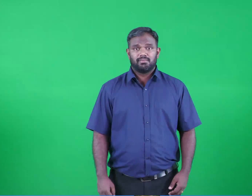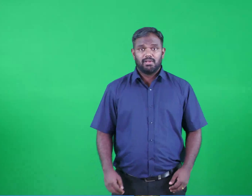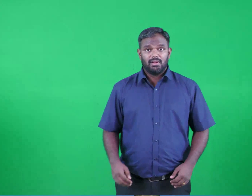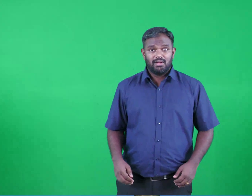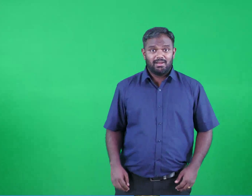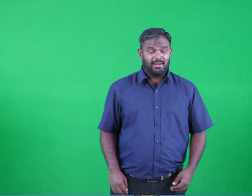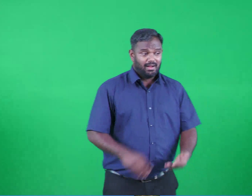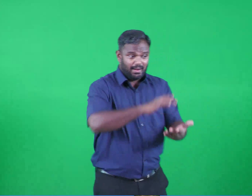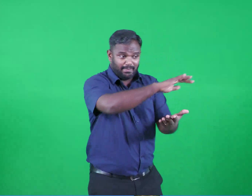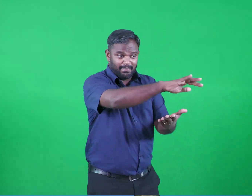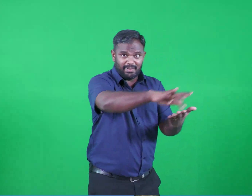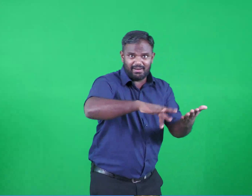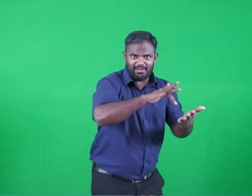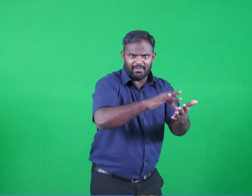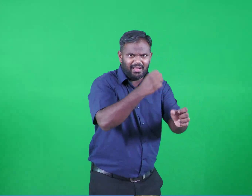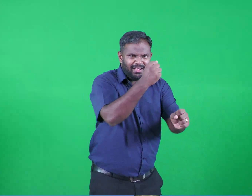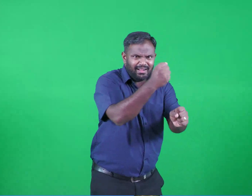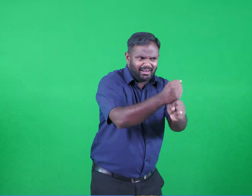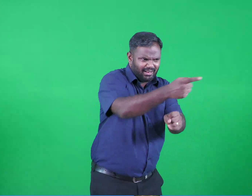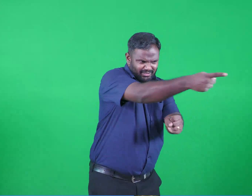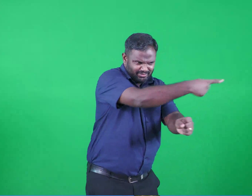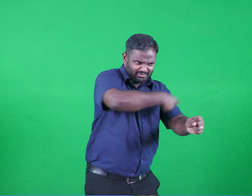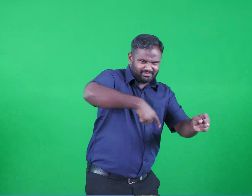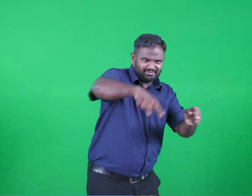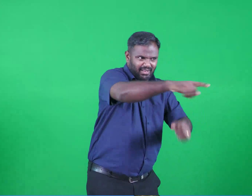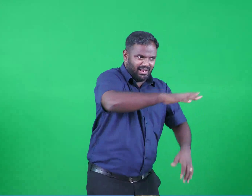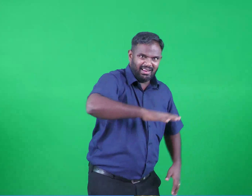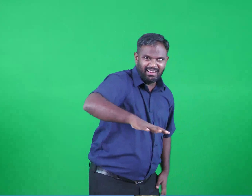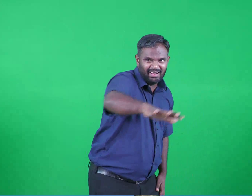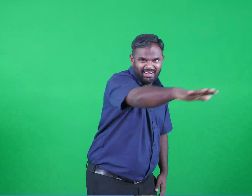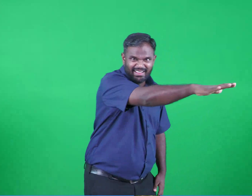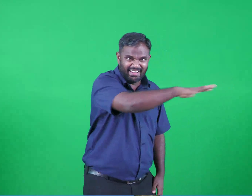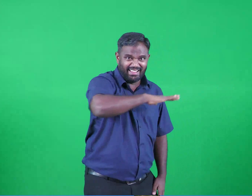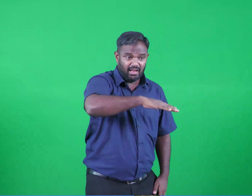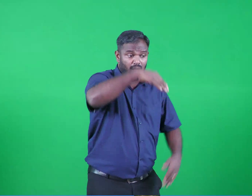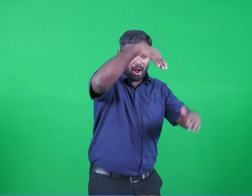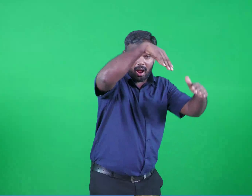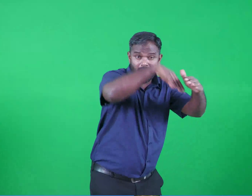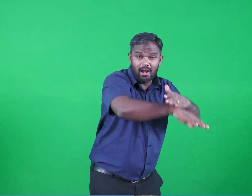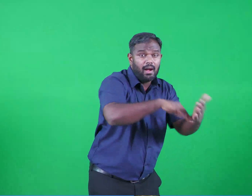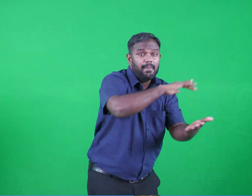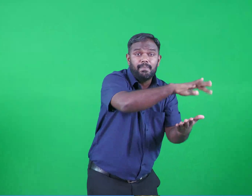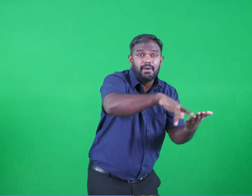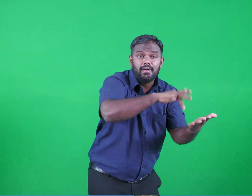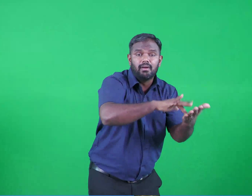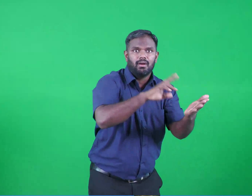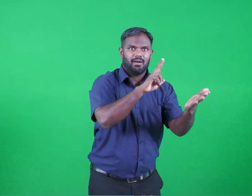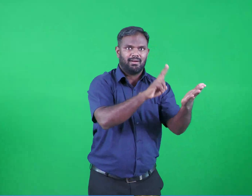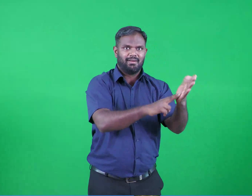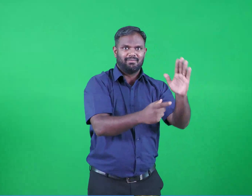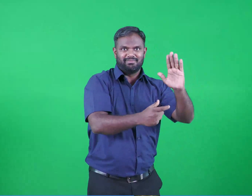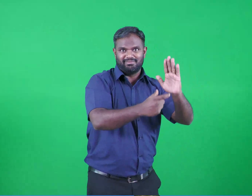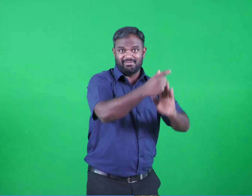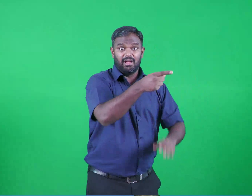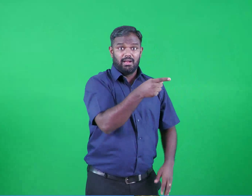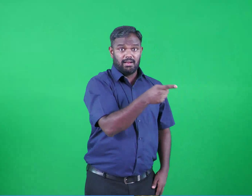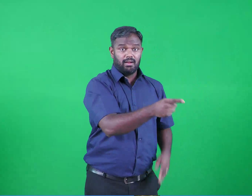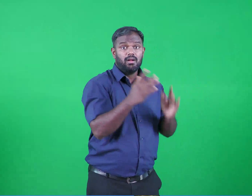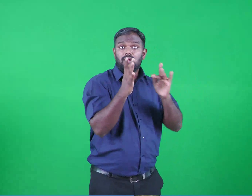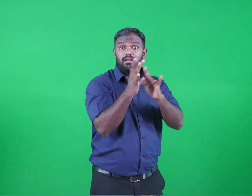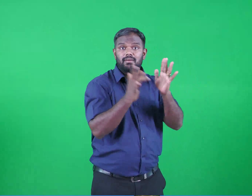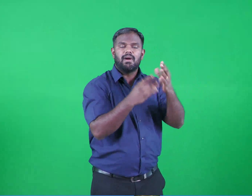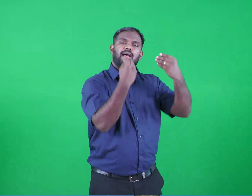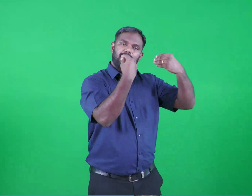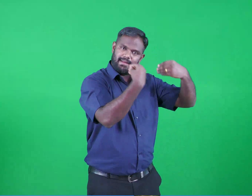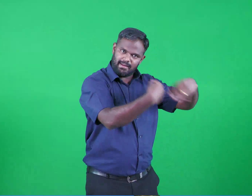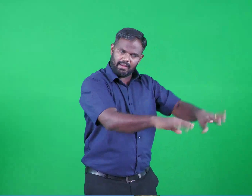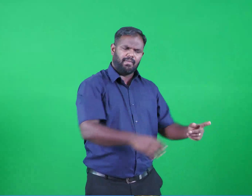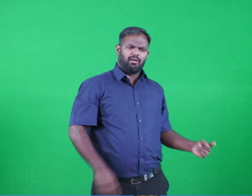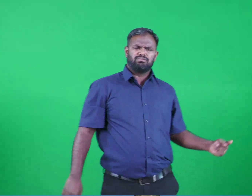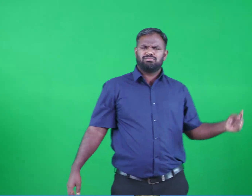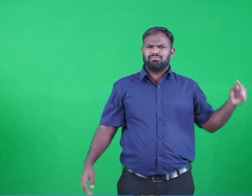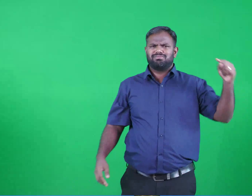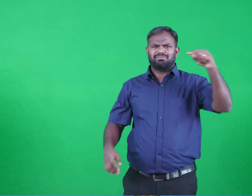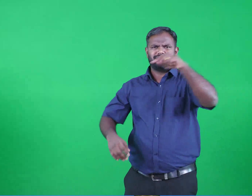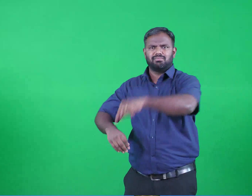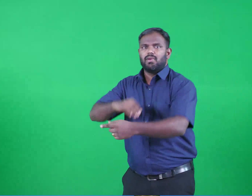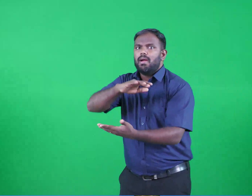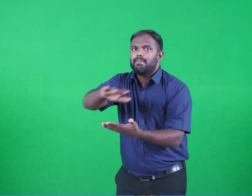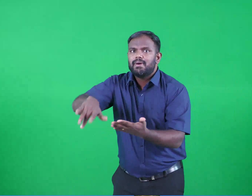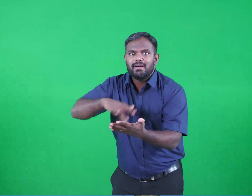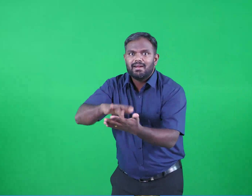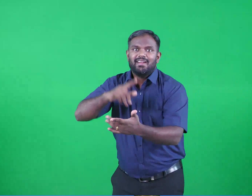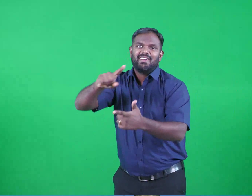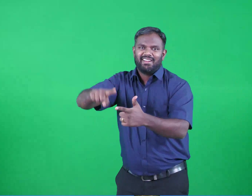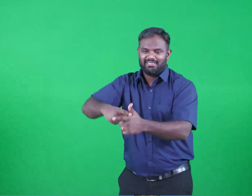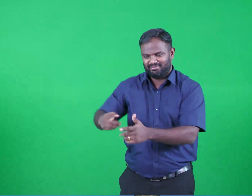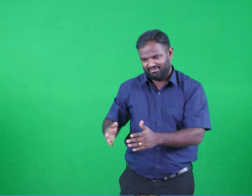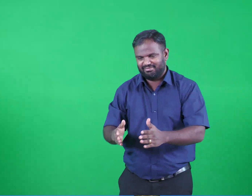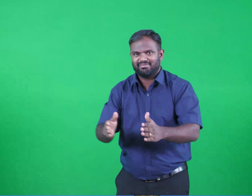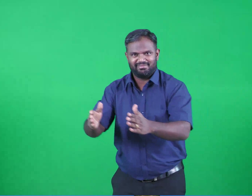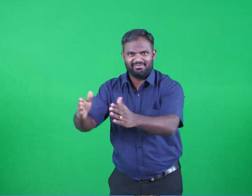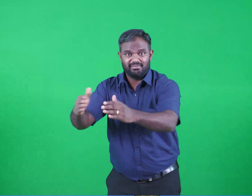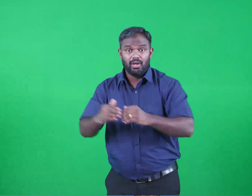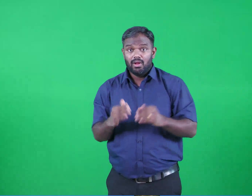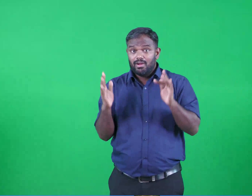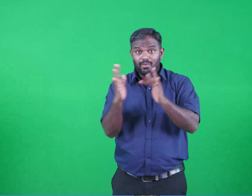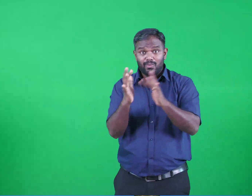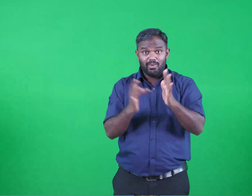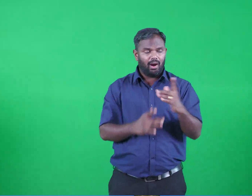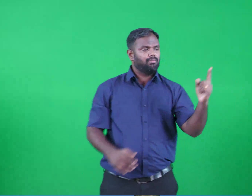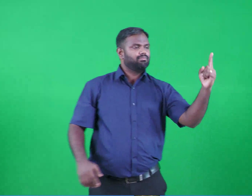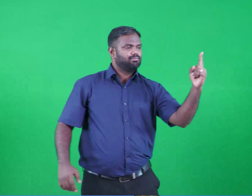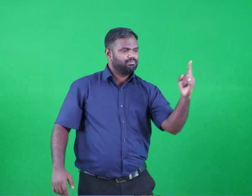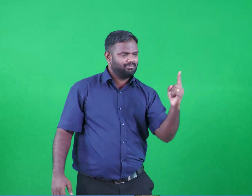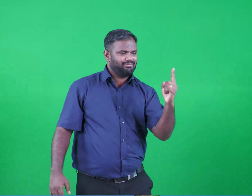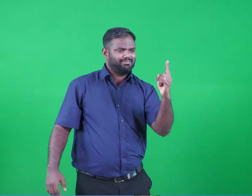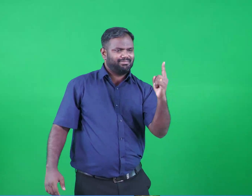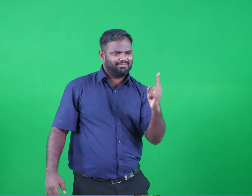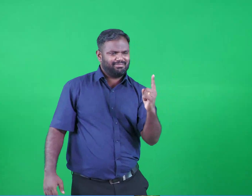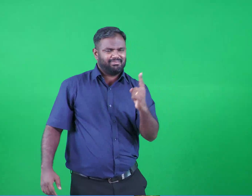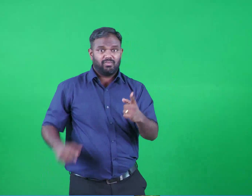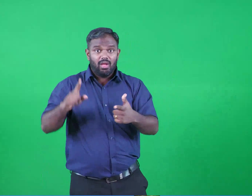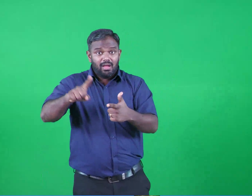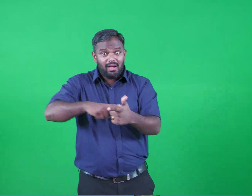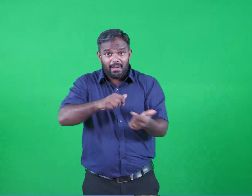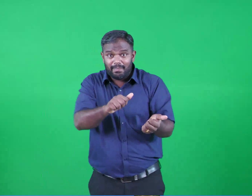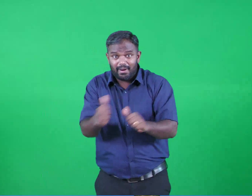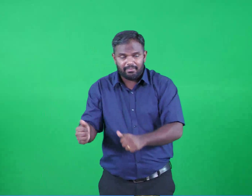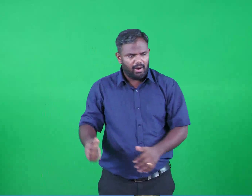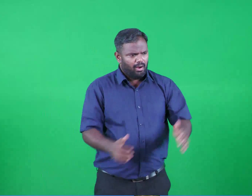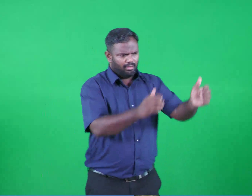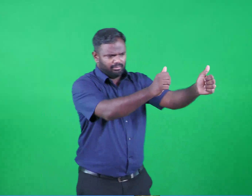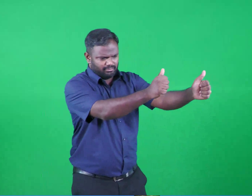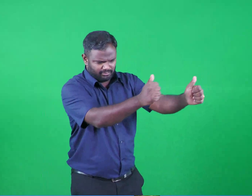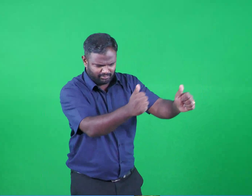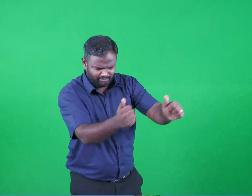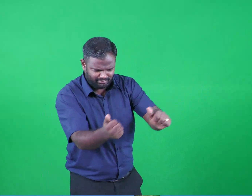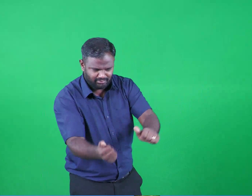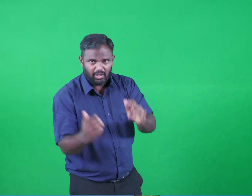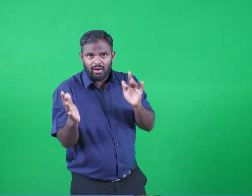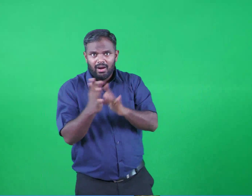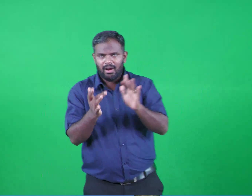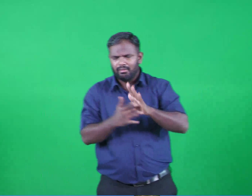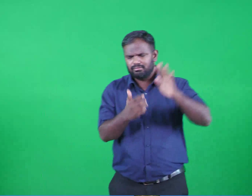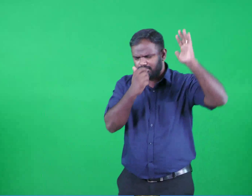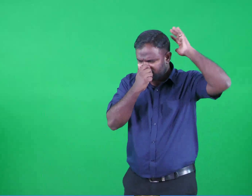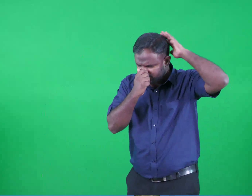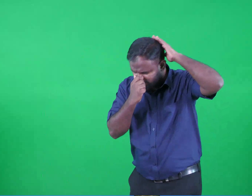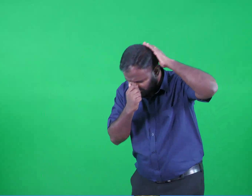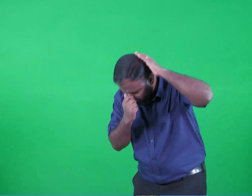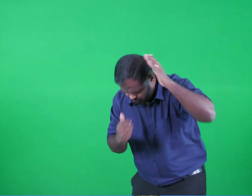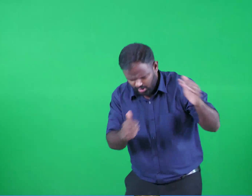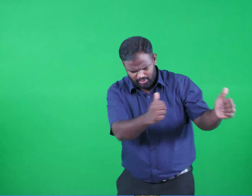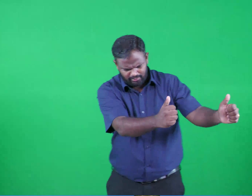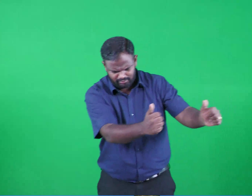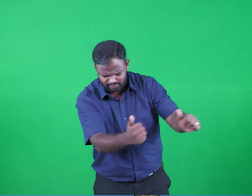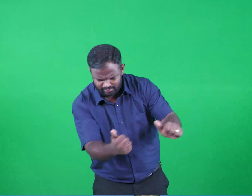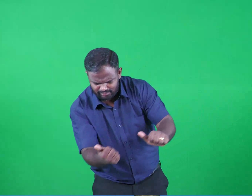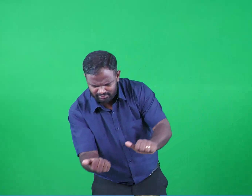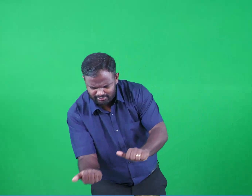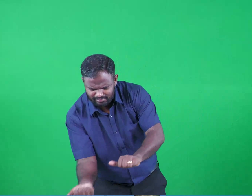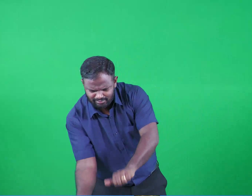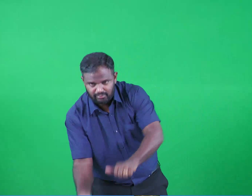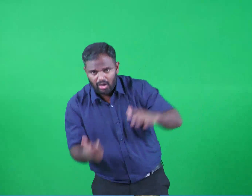In those days Jesus came from Nazareth in Galilee and was baptized by John in the Jordan.